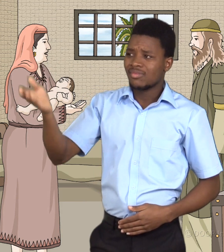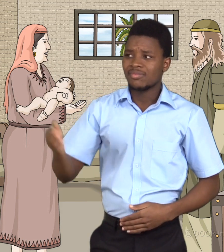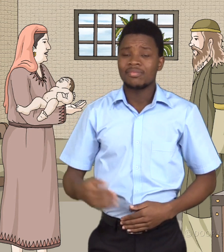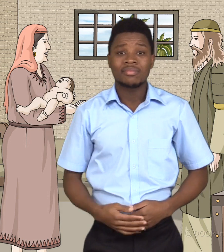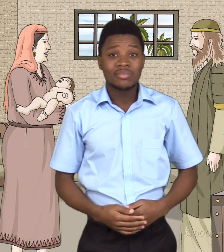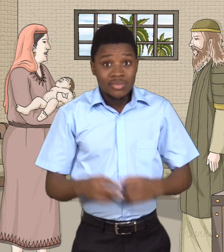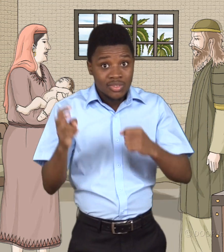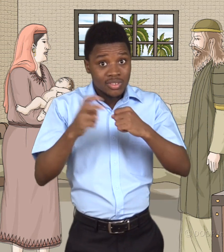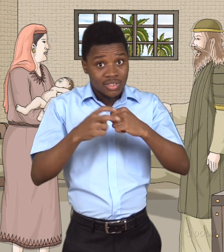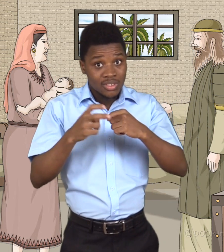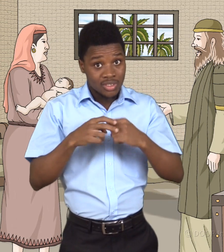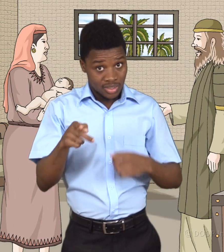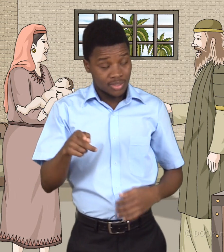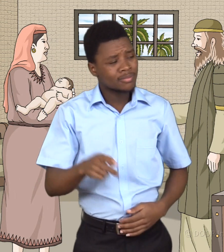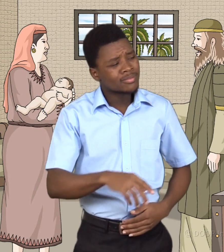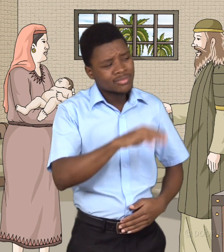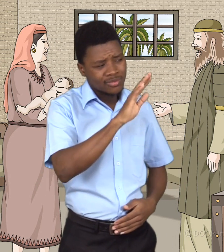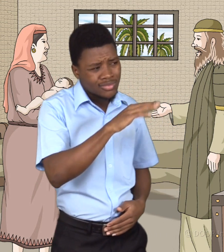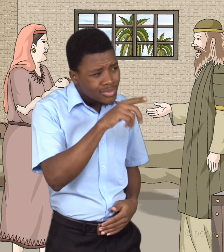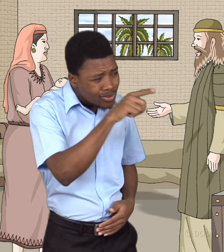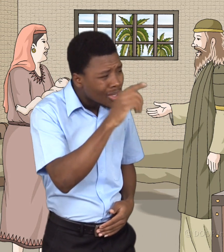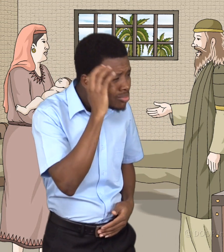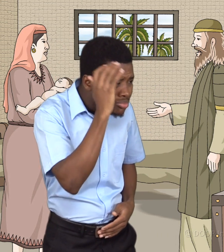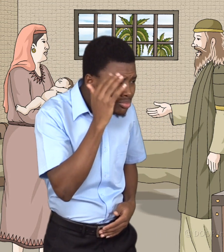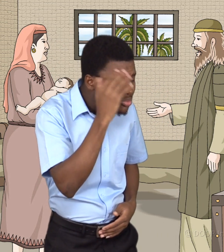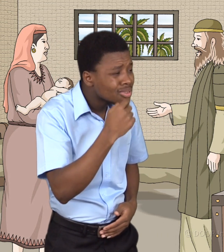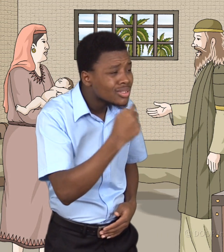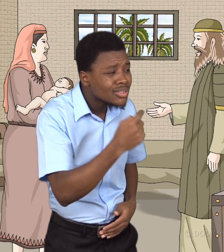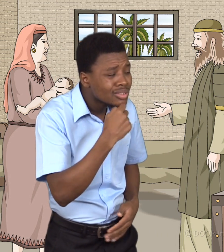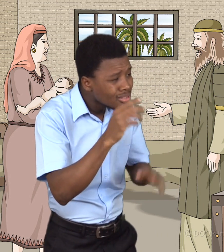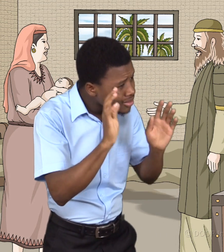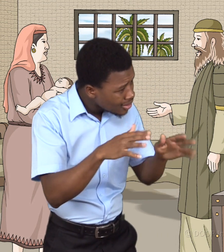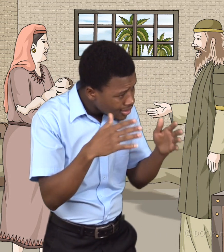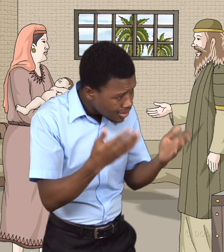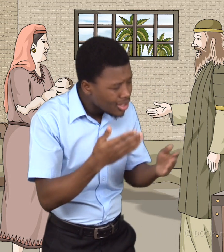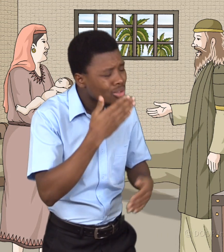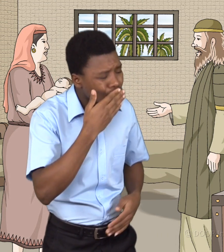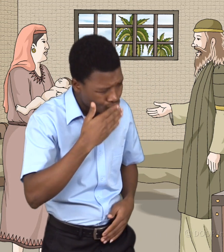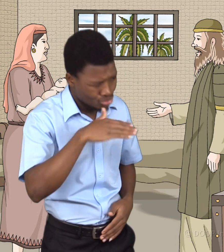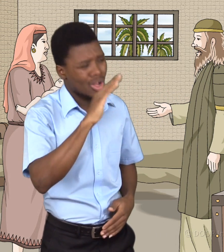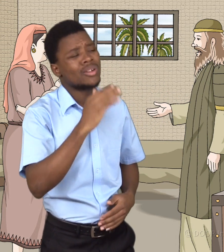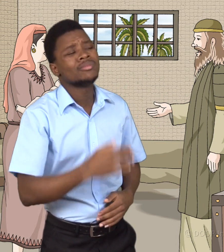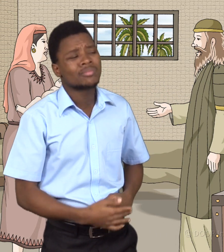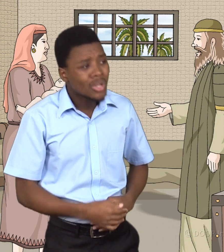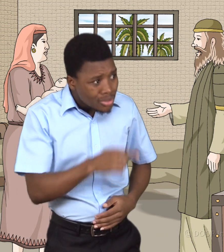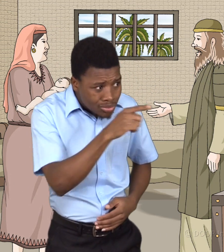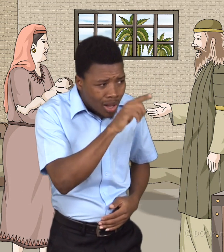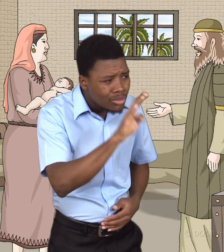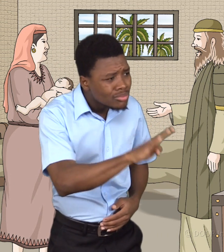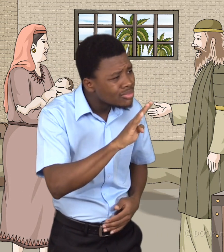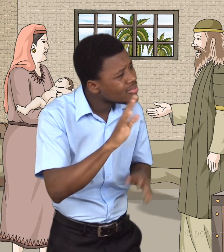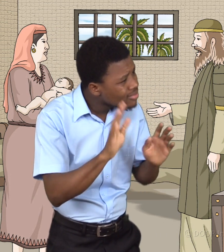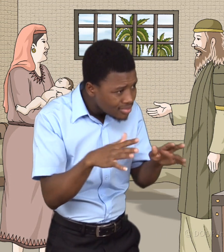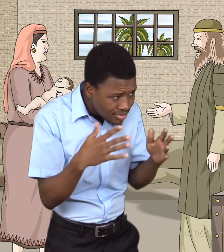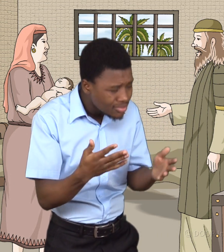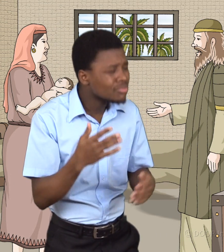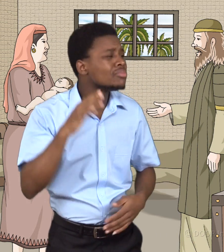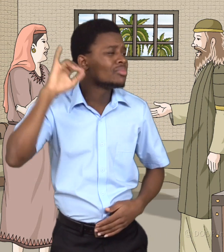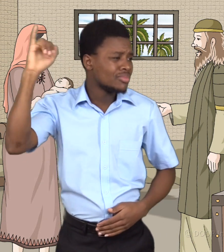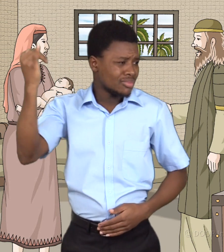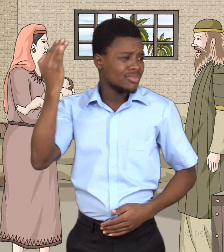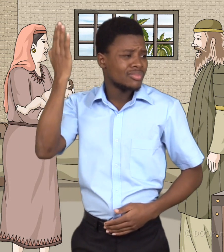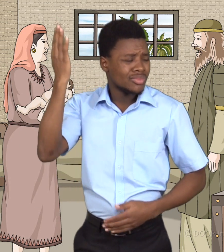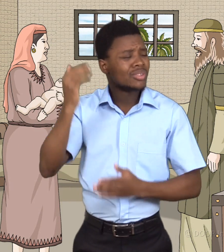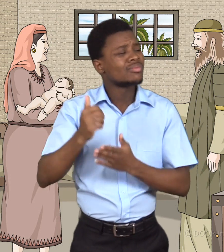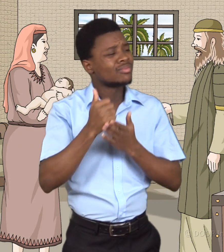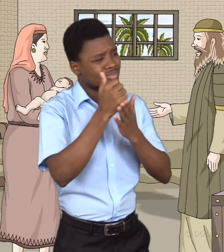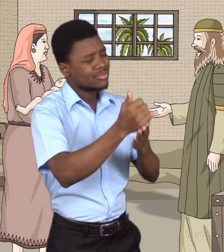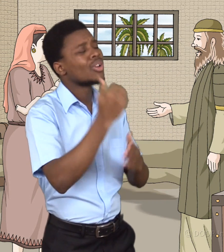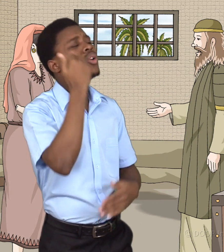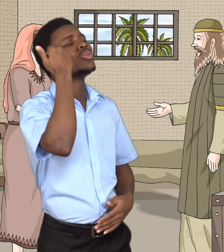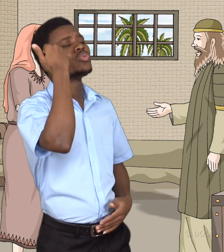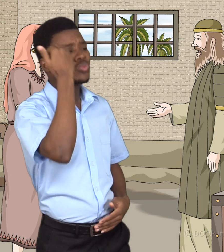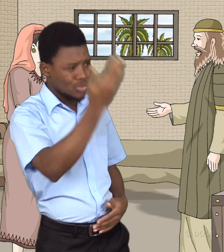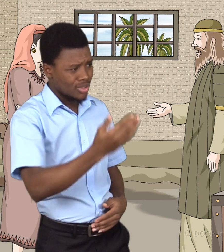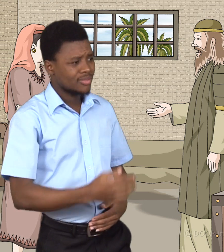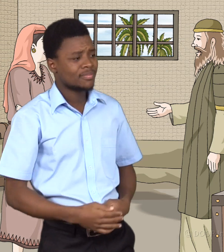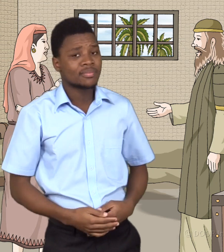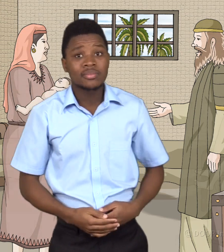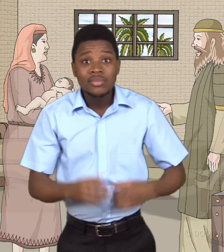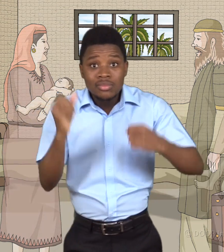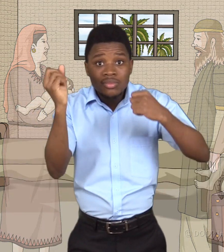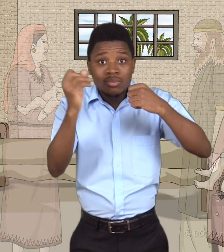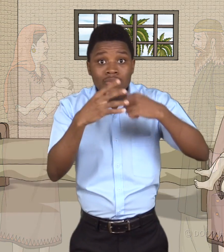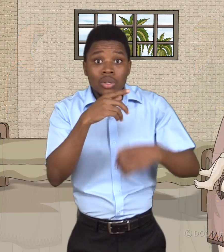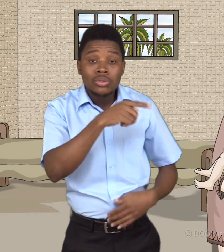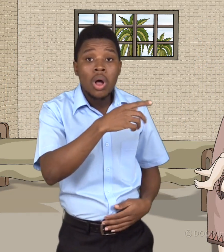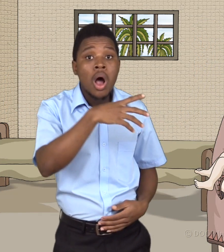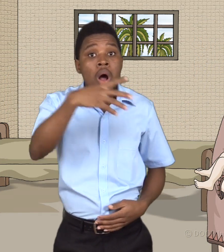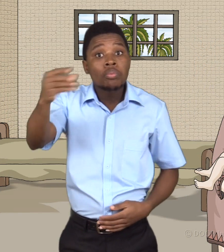“Do what you think is best,” her husband Elkanah replied, “and stay here until you have weaned him. Only may the LORD confirm His word.”